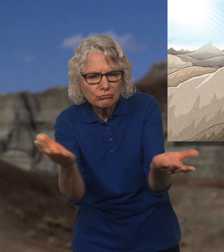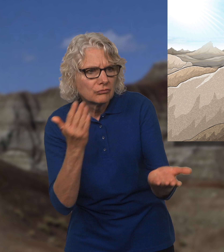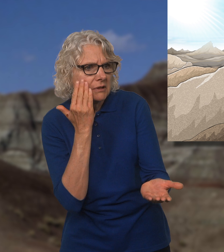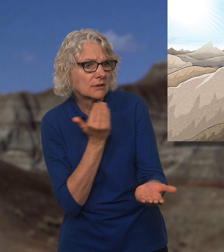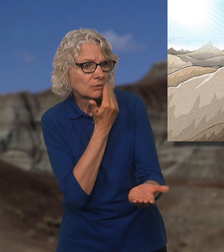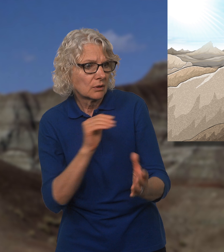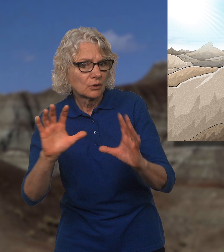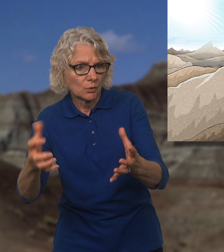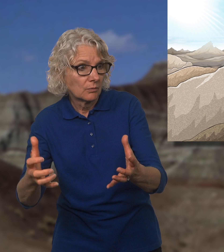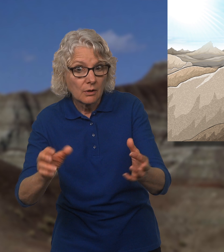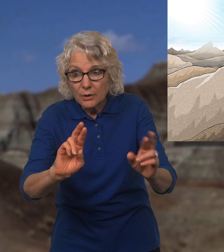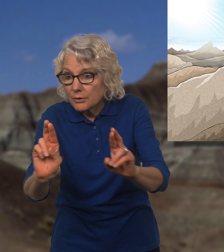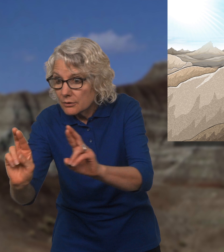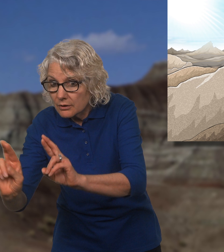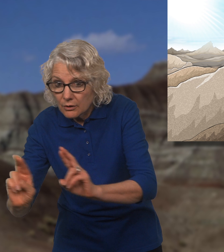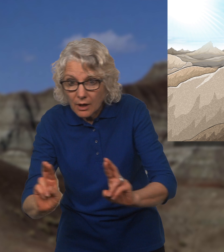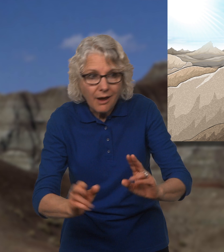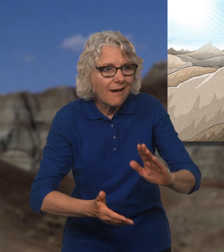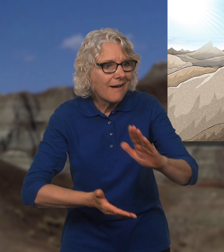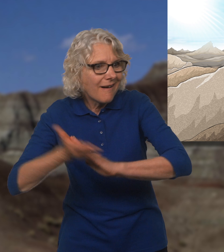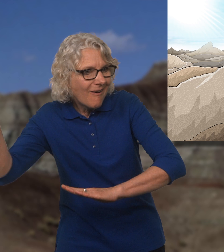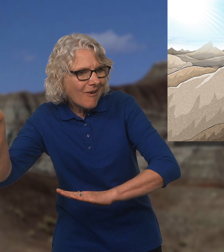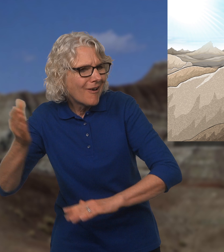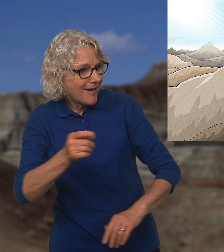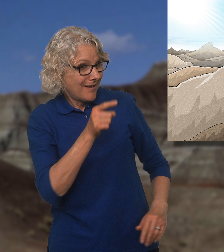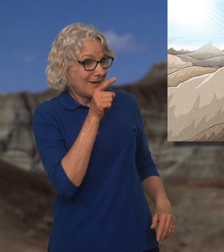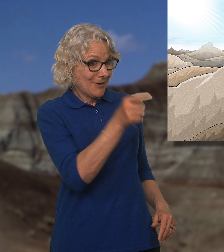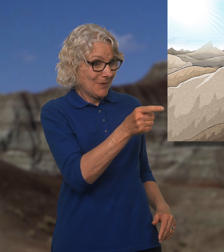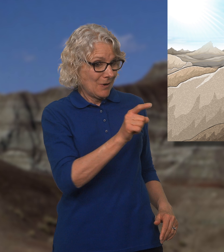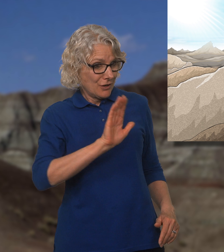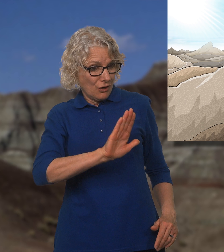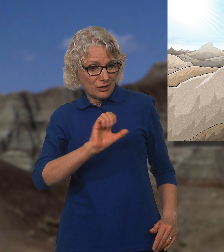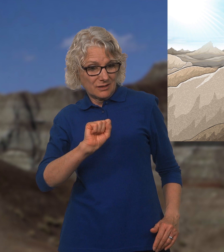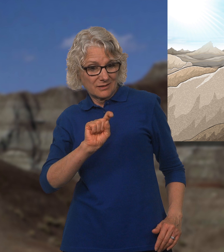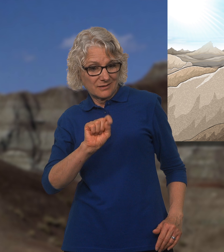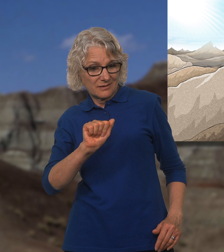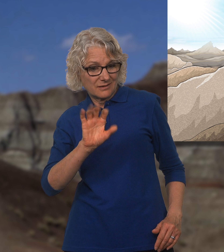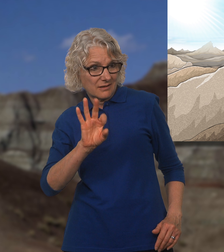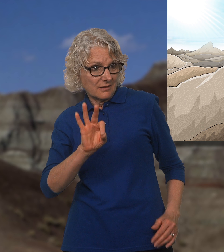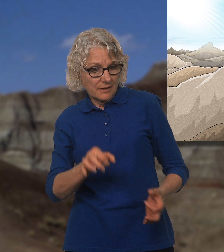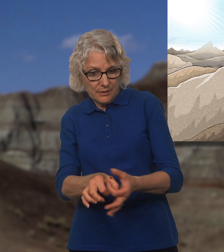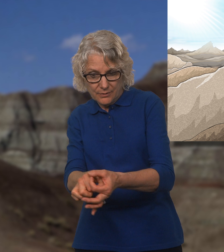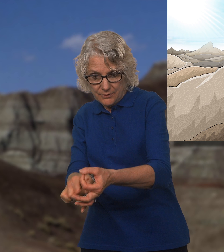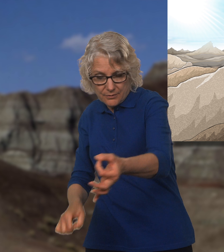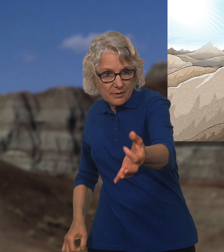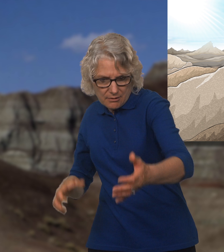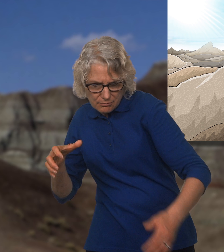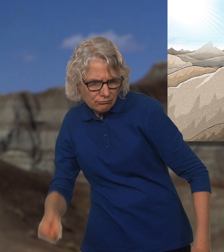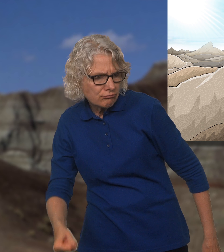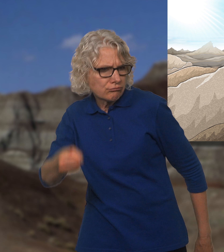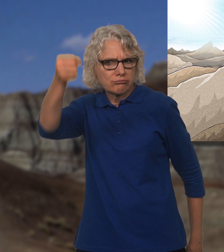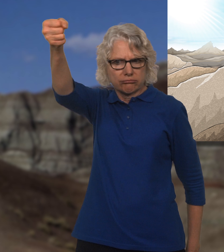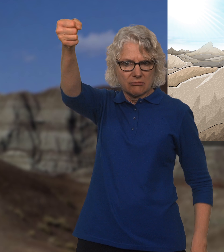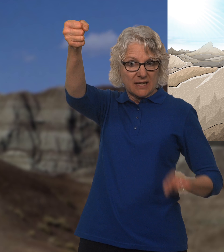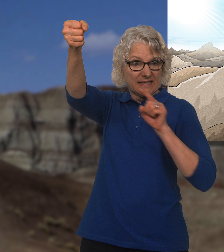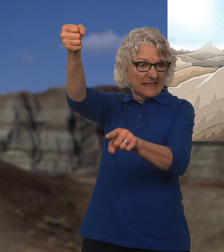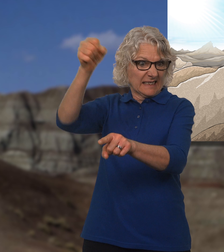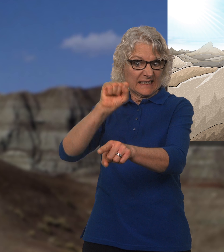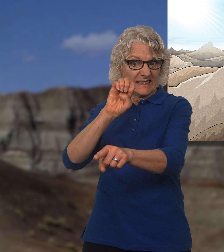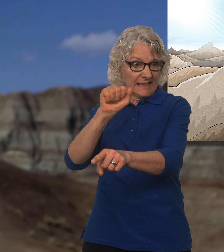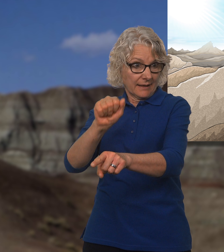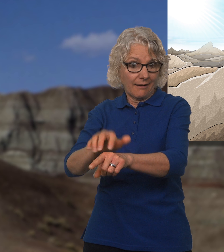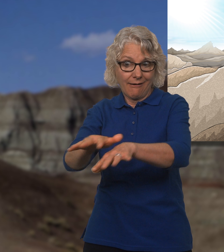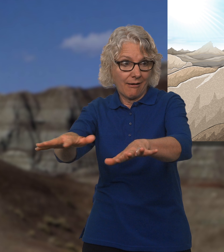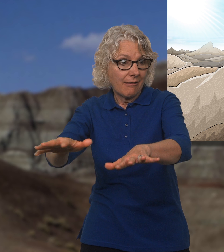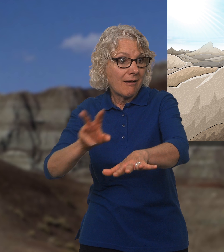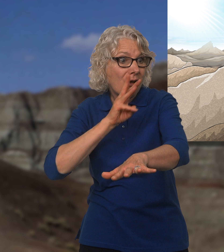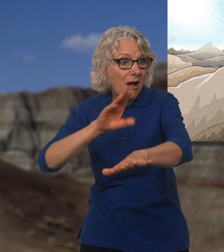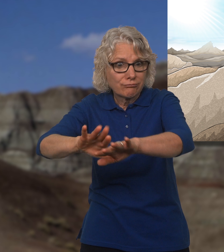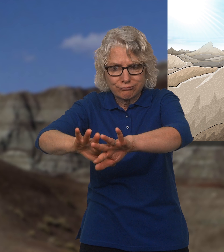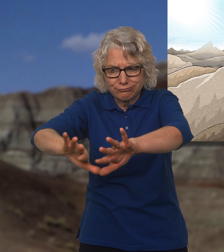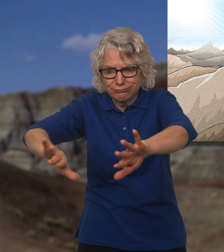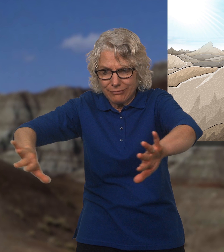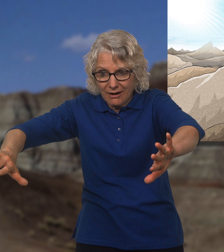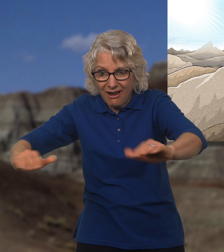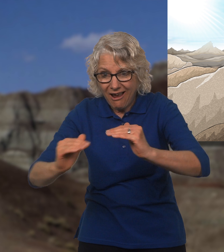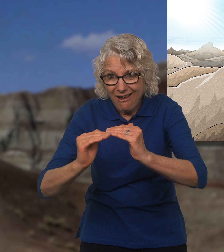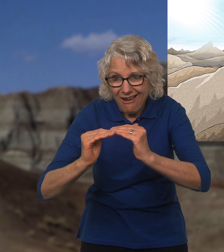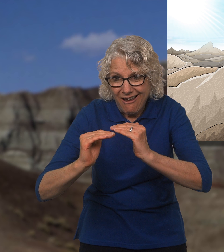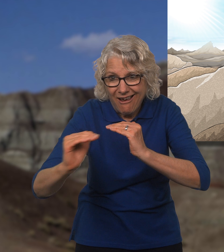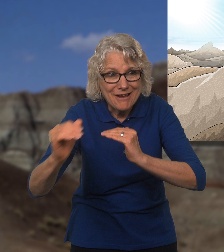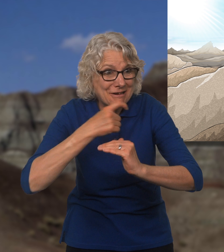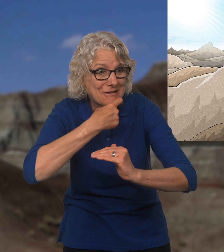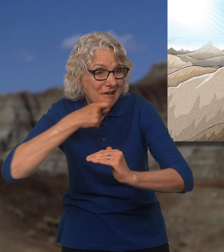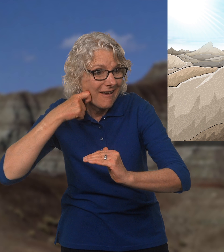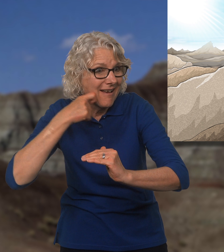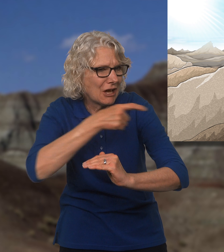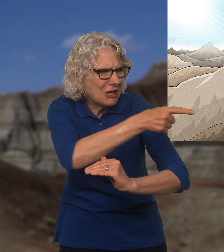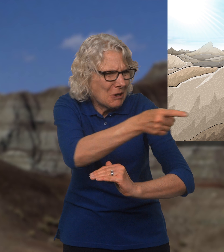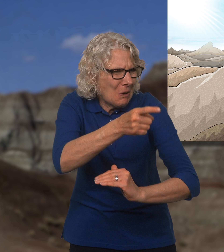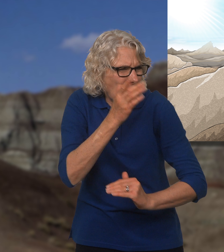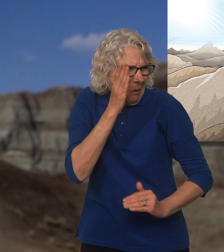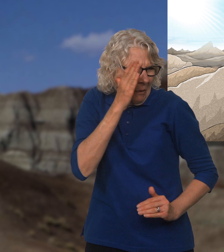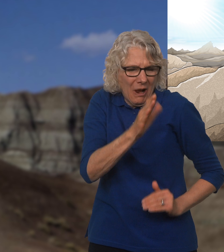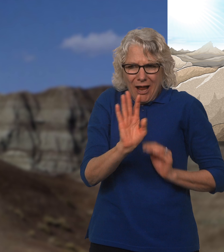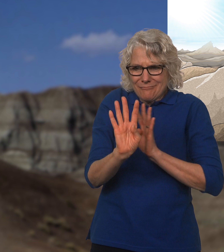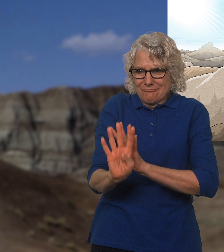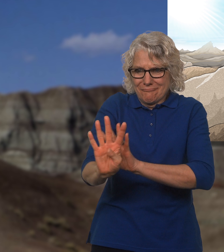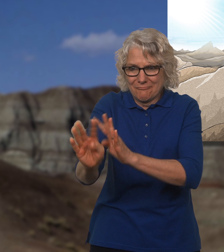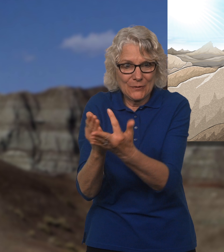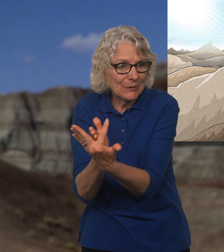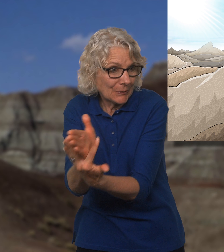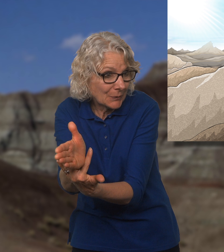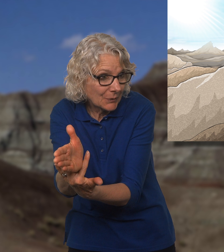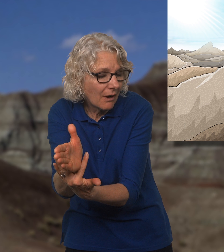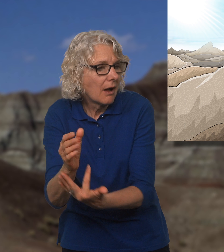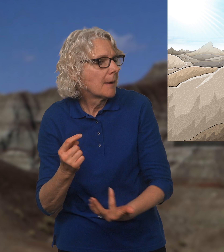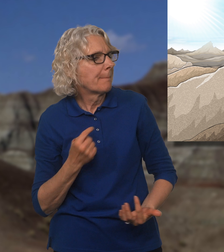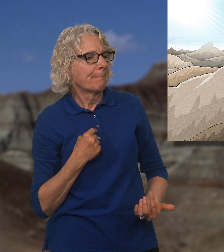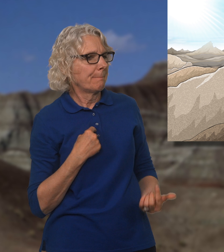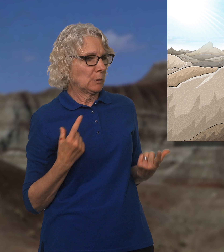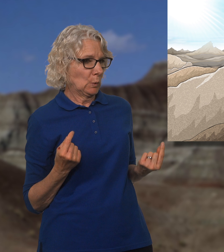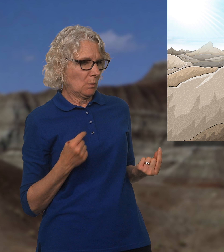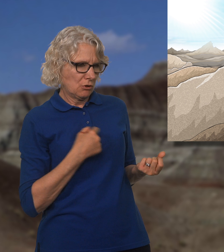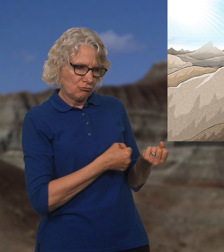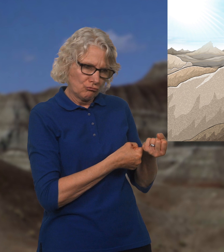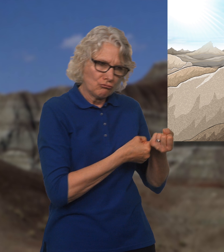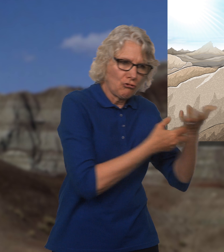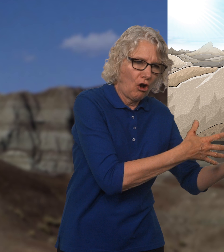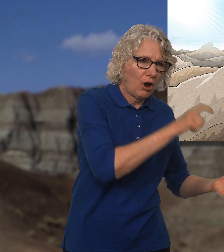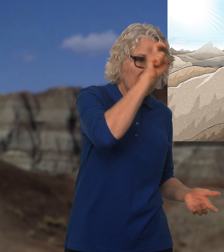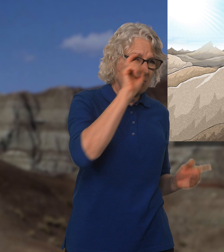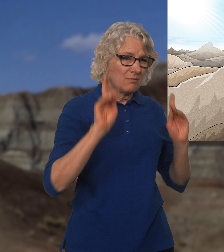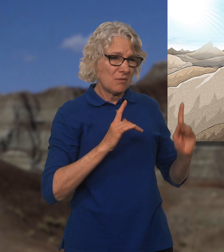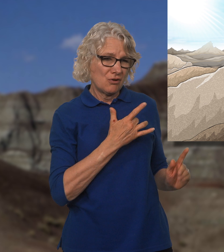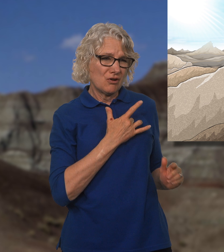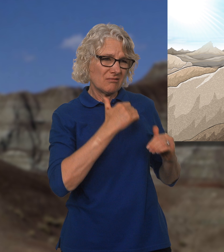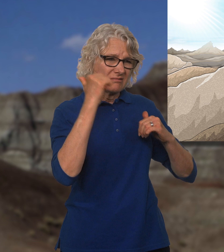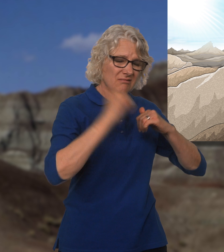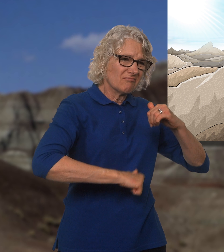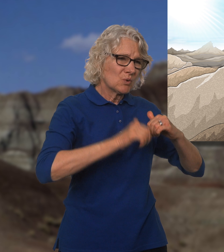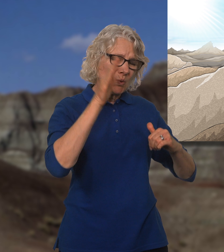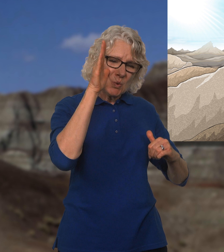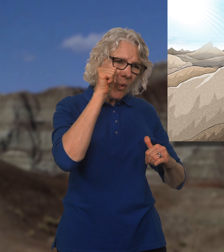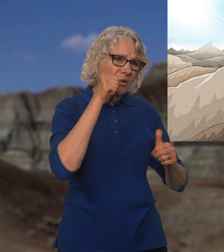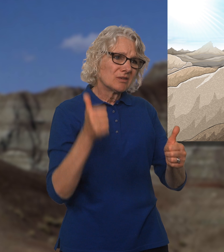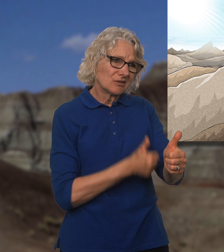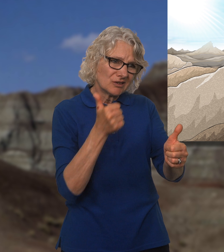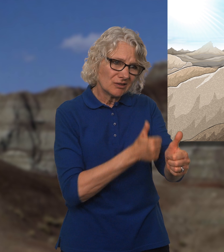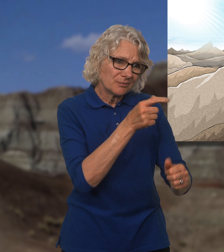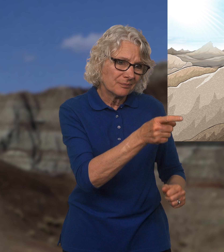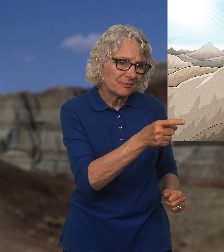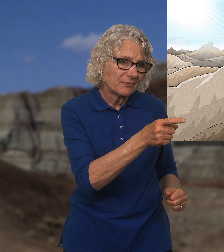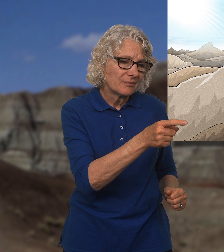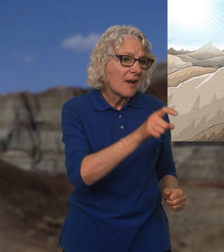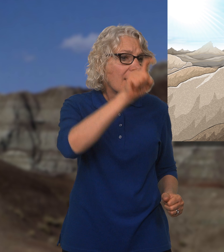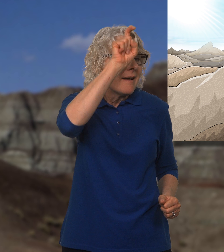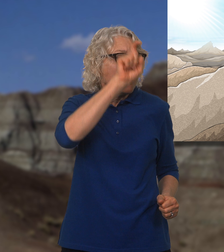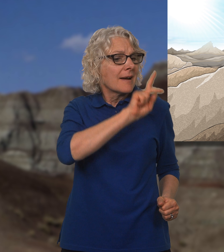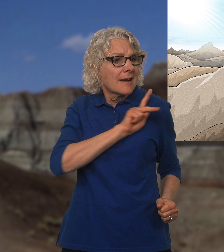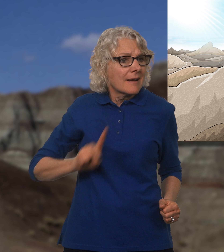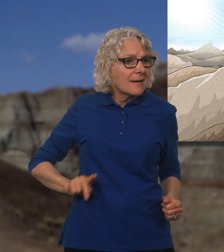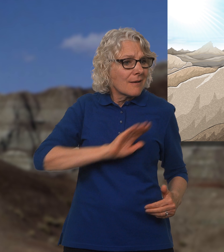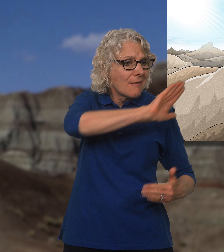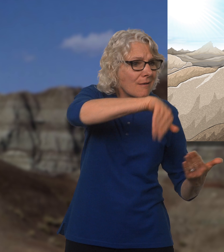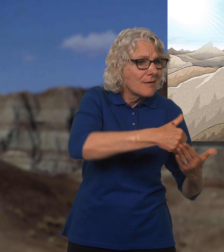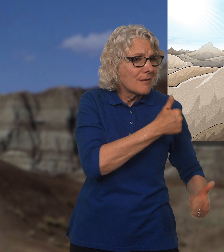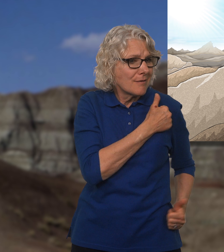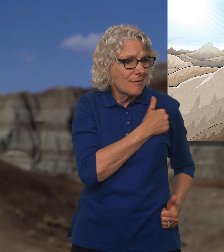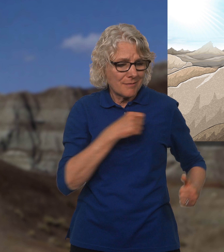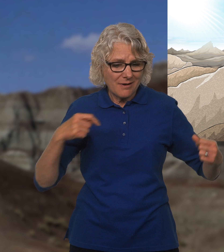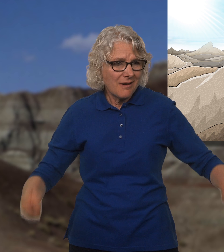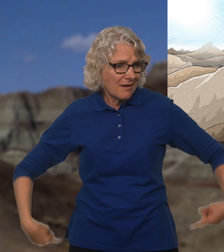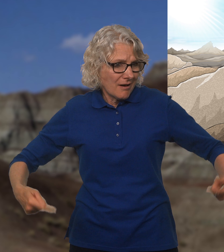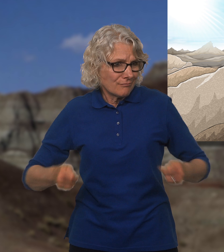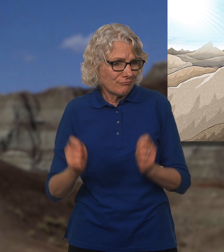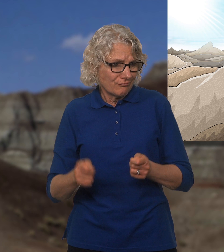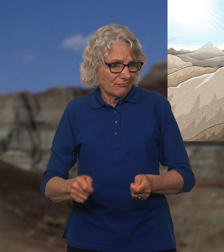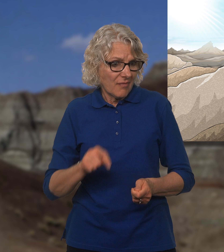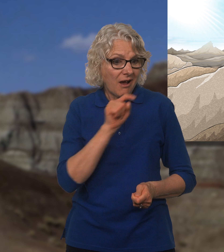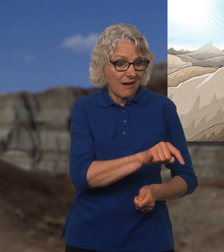And as for you, lift up your staff and stretch out your hand over the sea and divide it, so that the Israelites can go through the sea on dry ground.